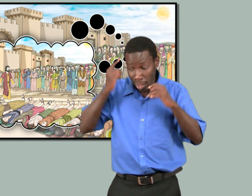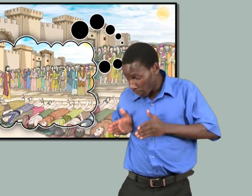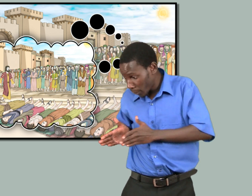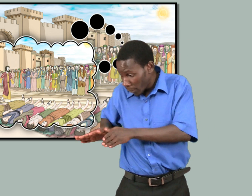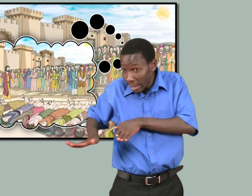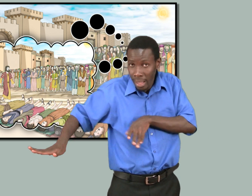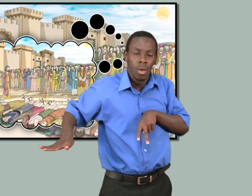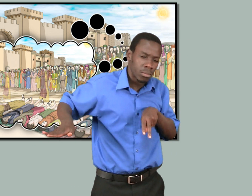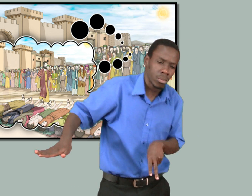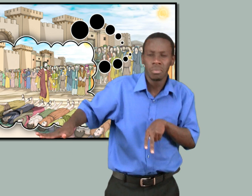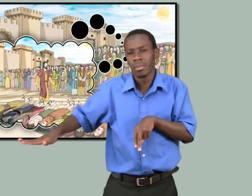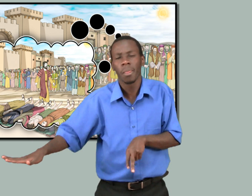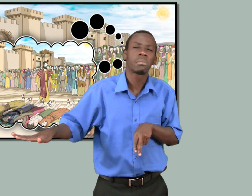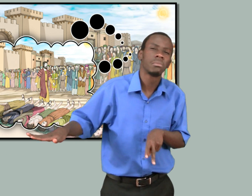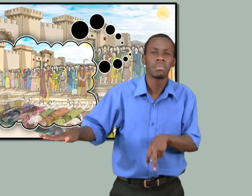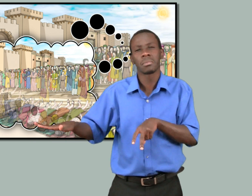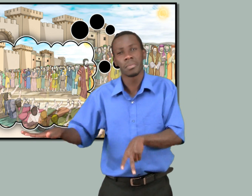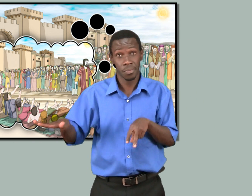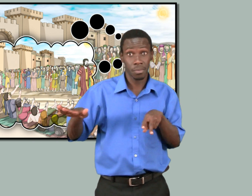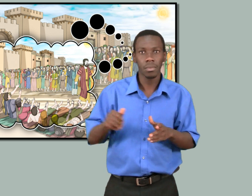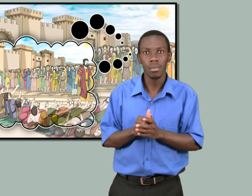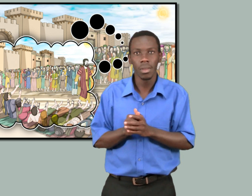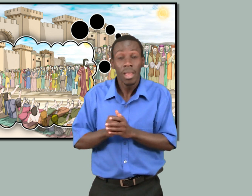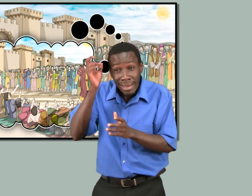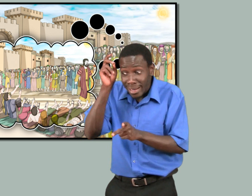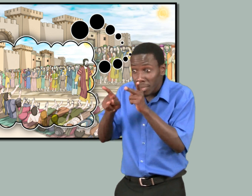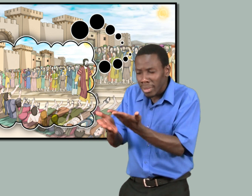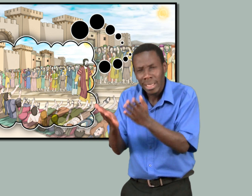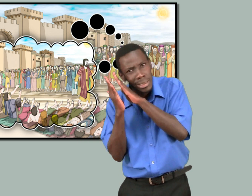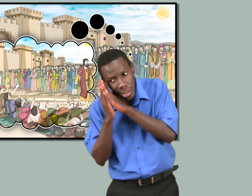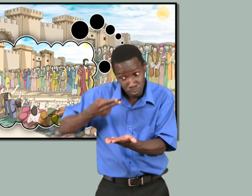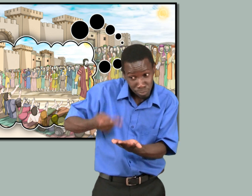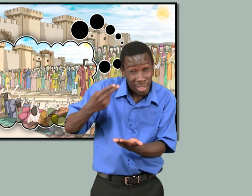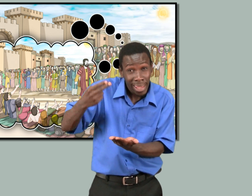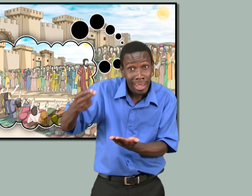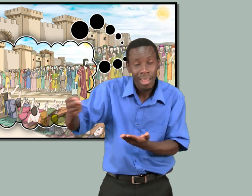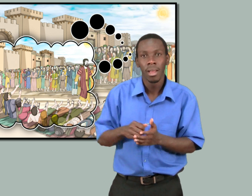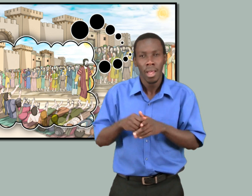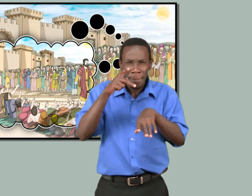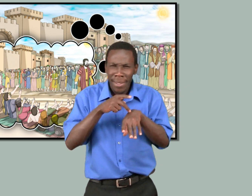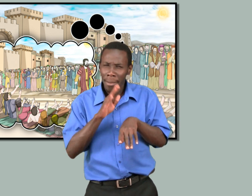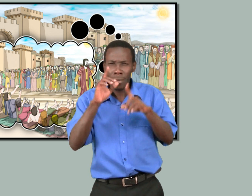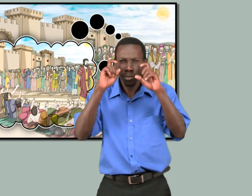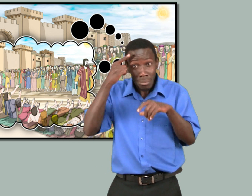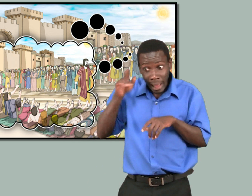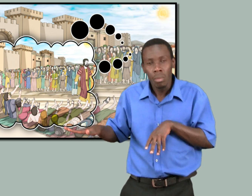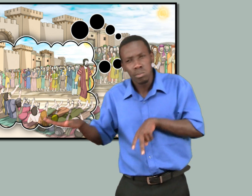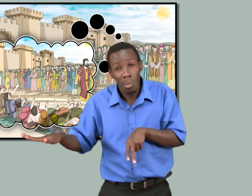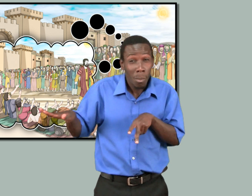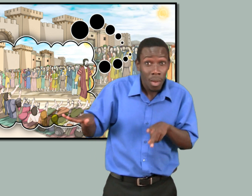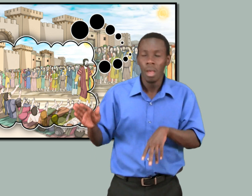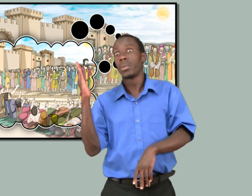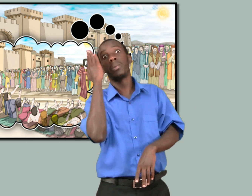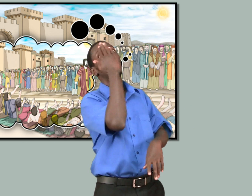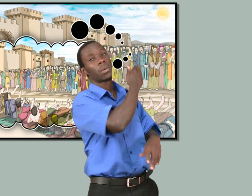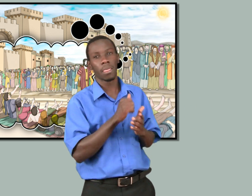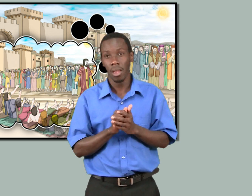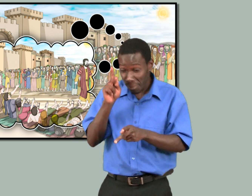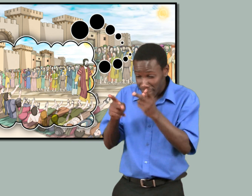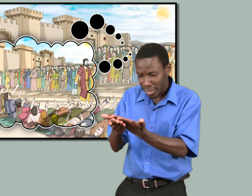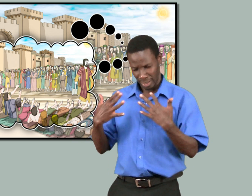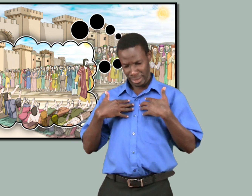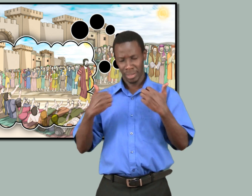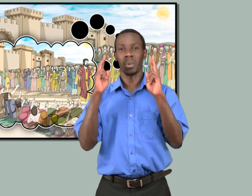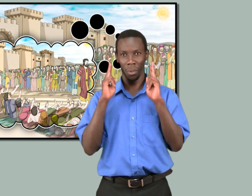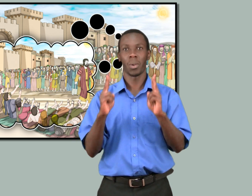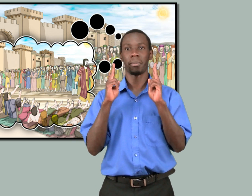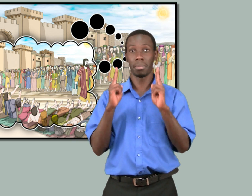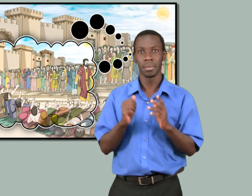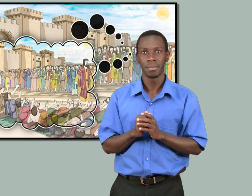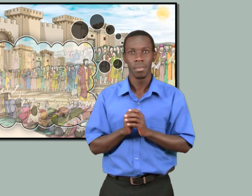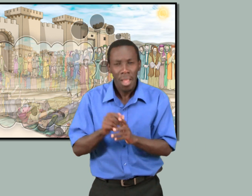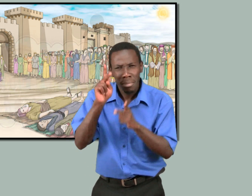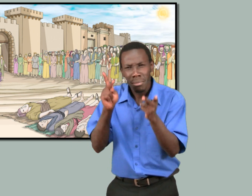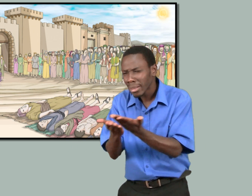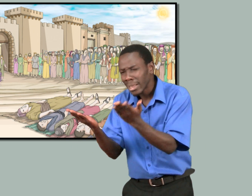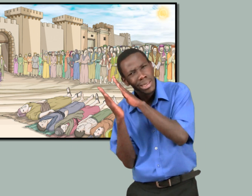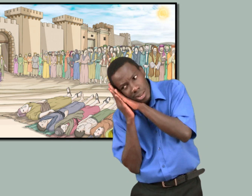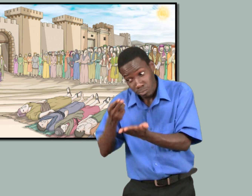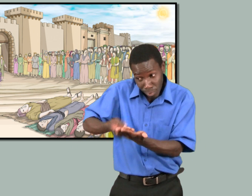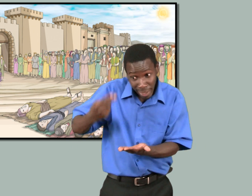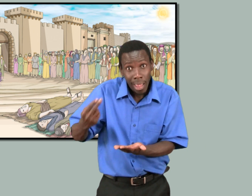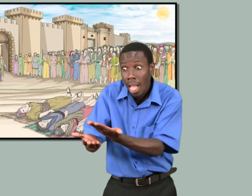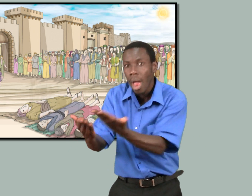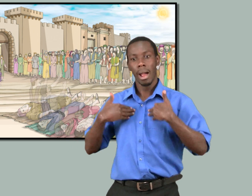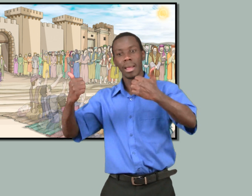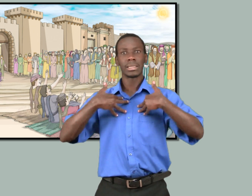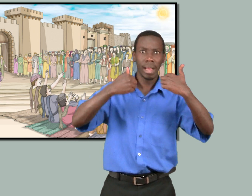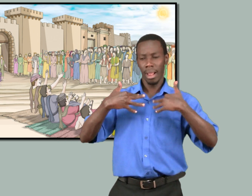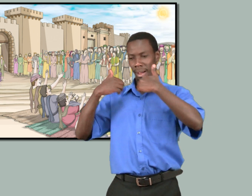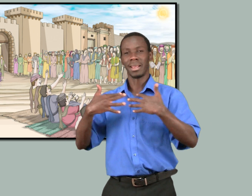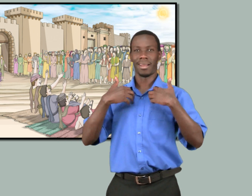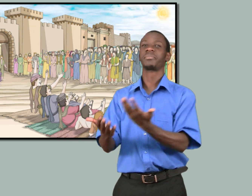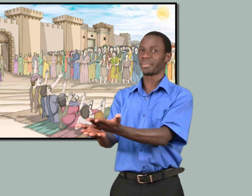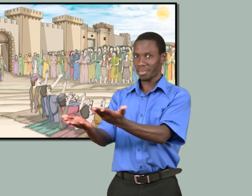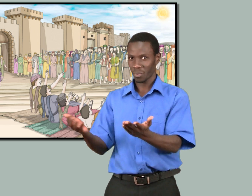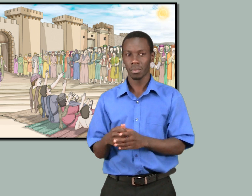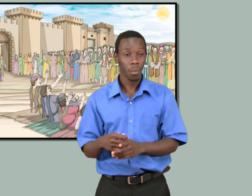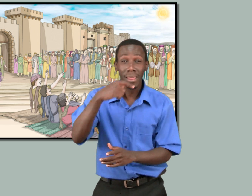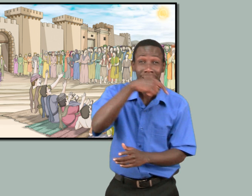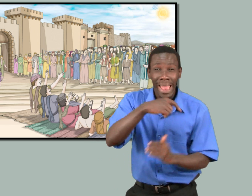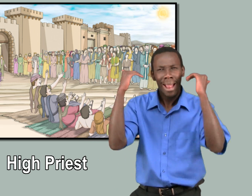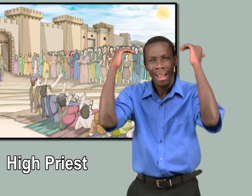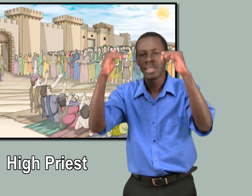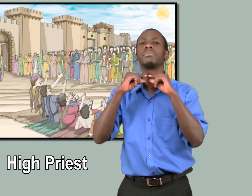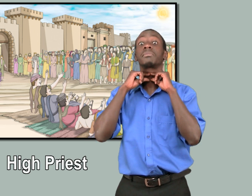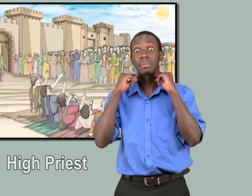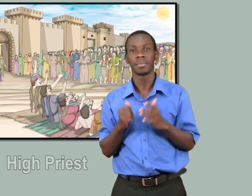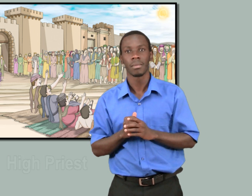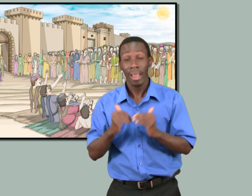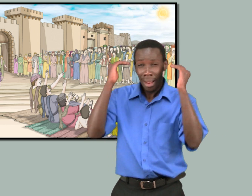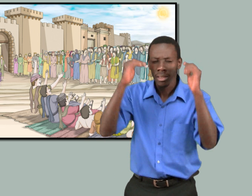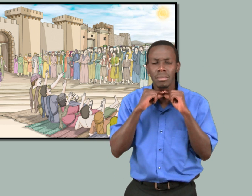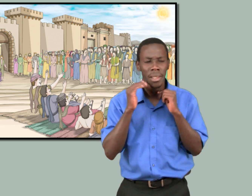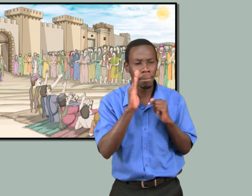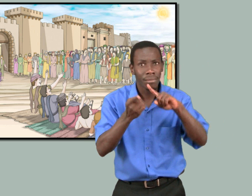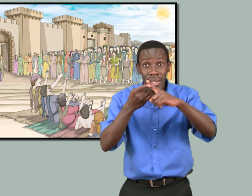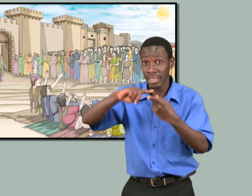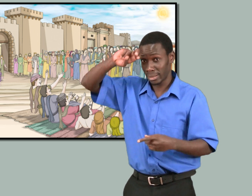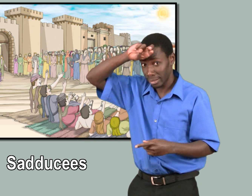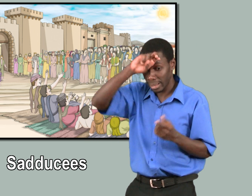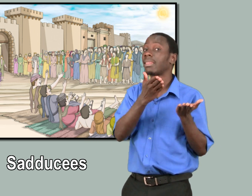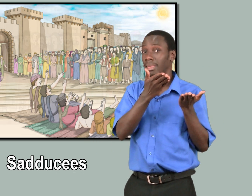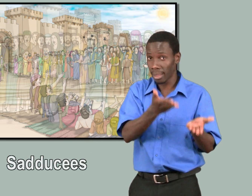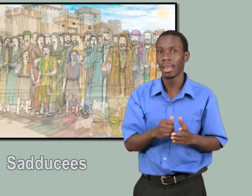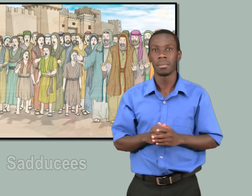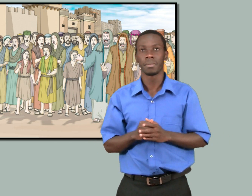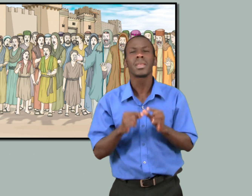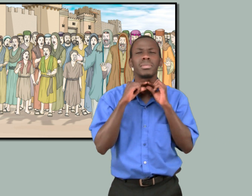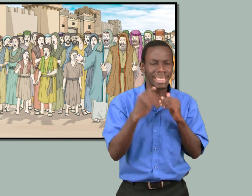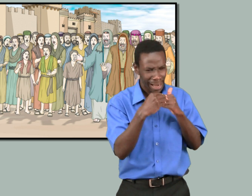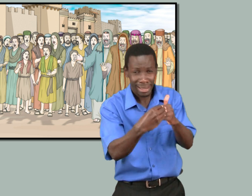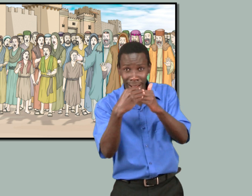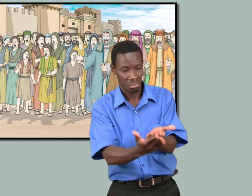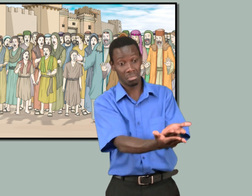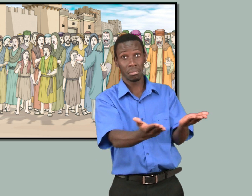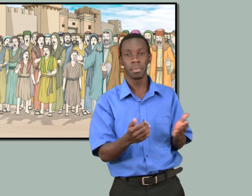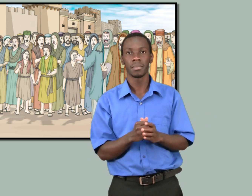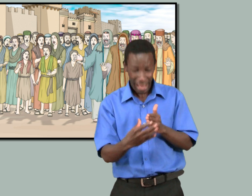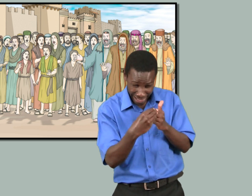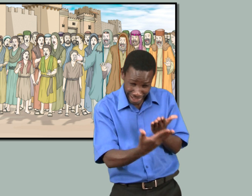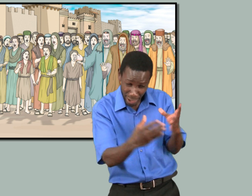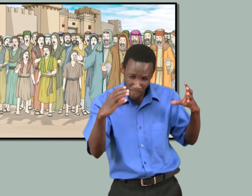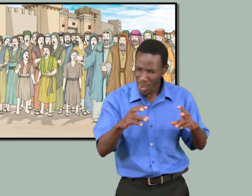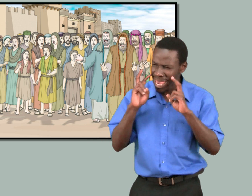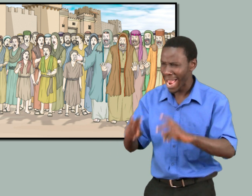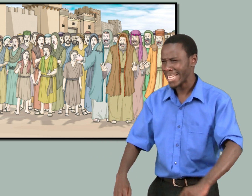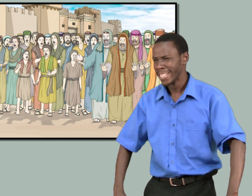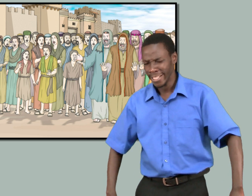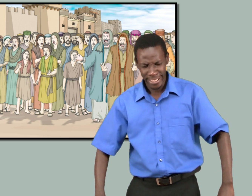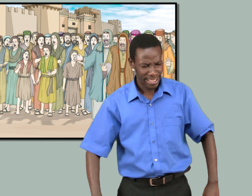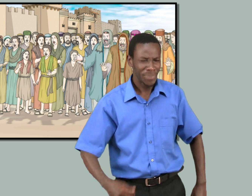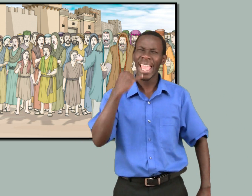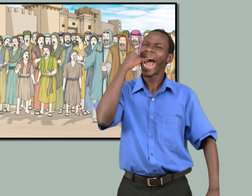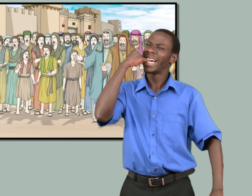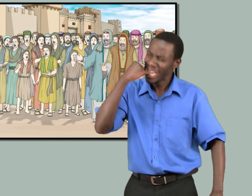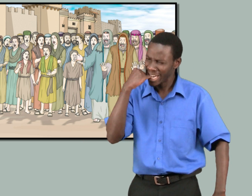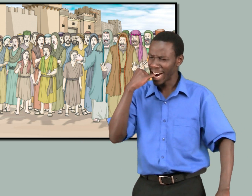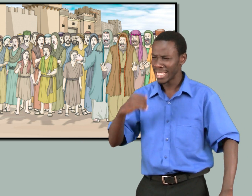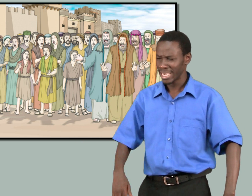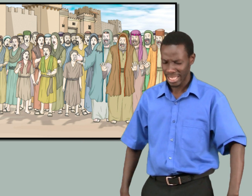Crowds also gathered from the towns around Jerusalem, bringing the sick and those tormented by unclean spirits, and all of them were healed.